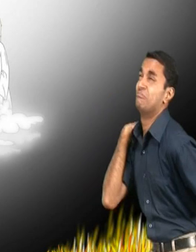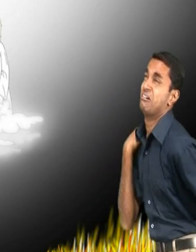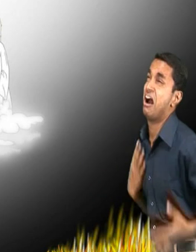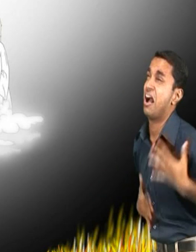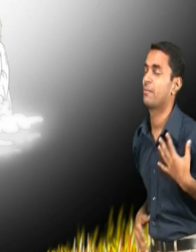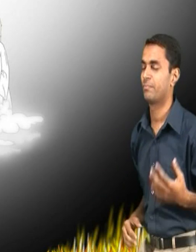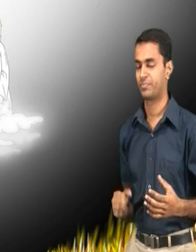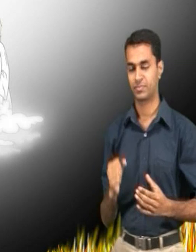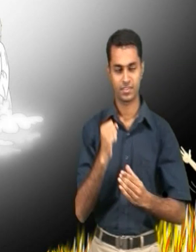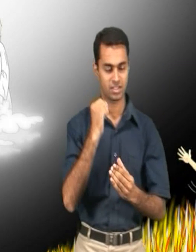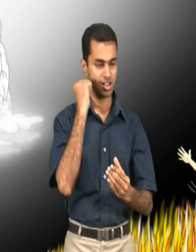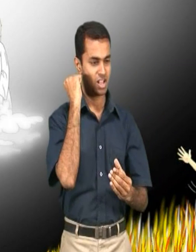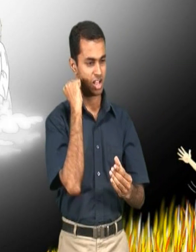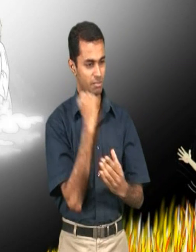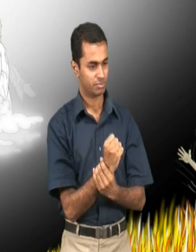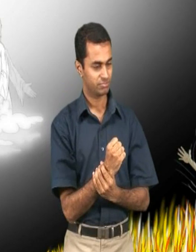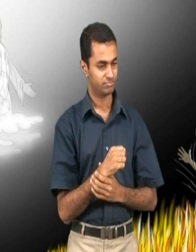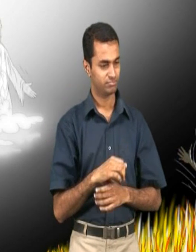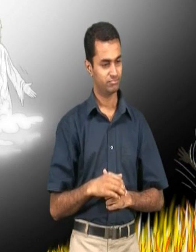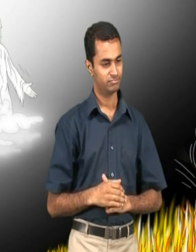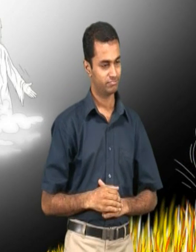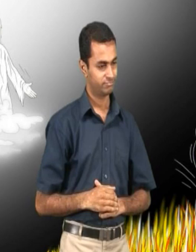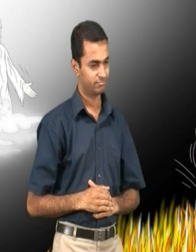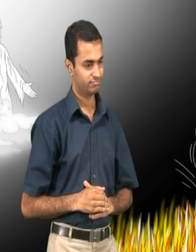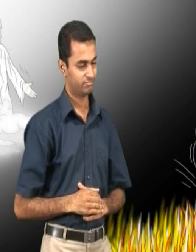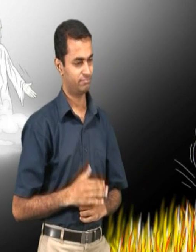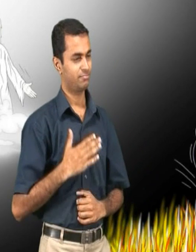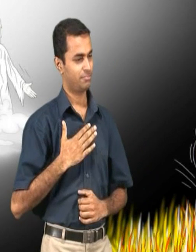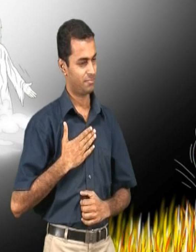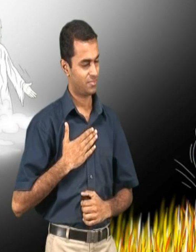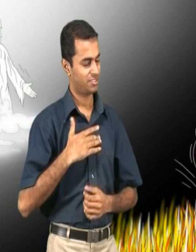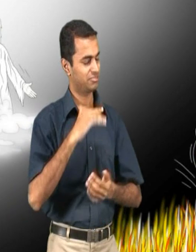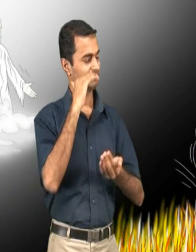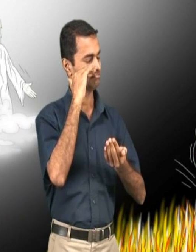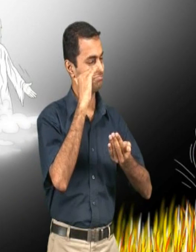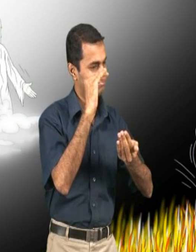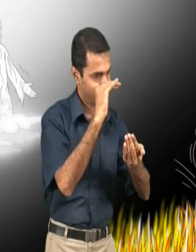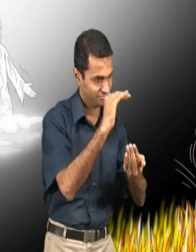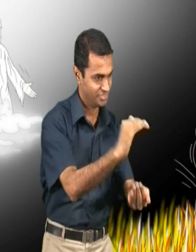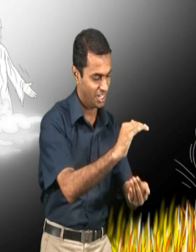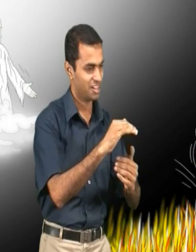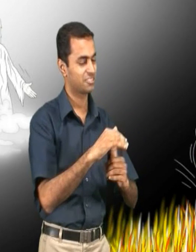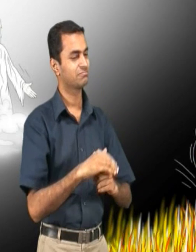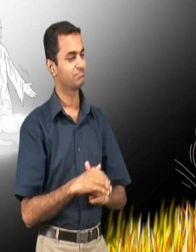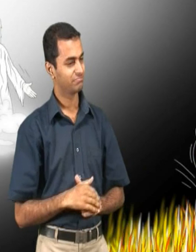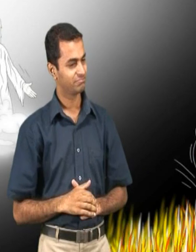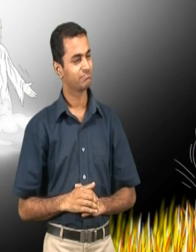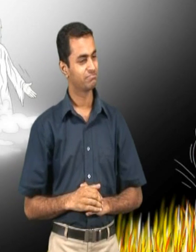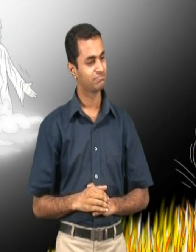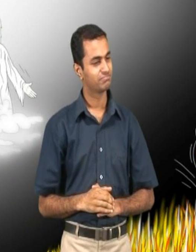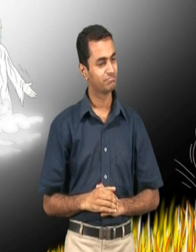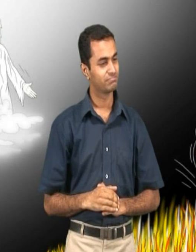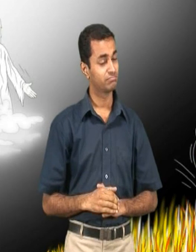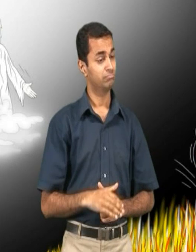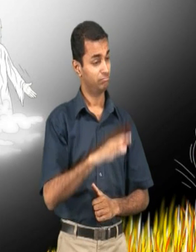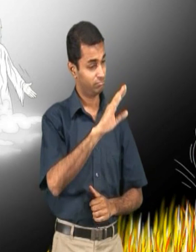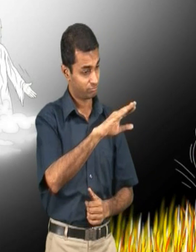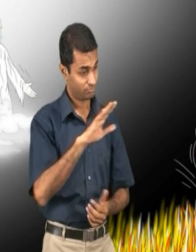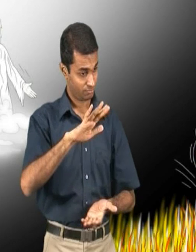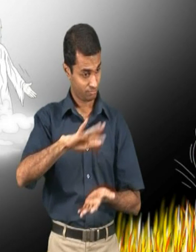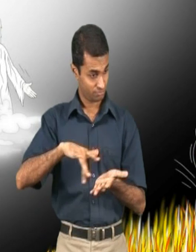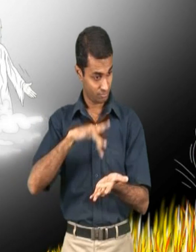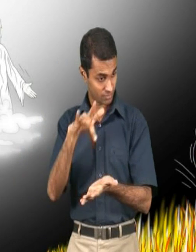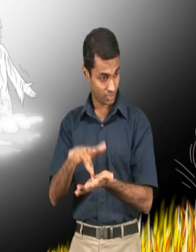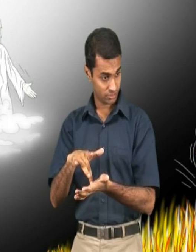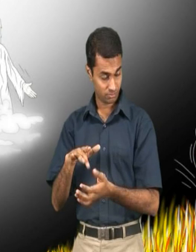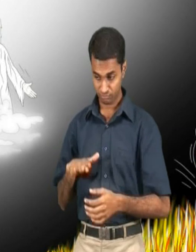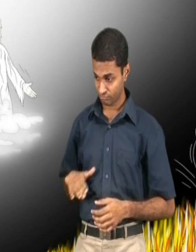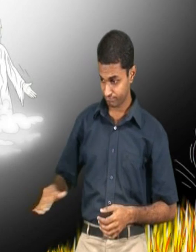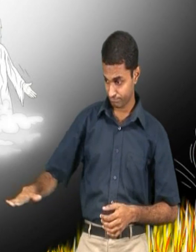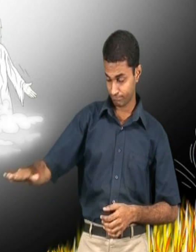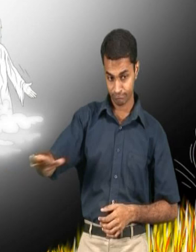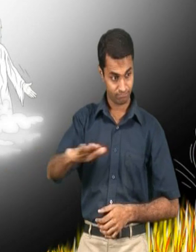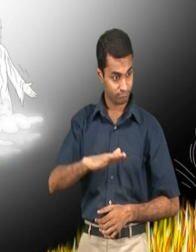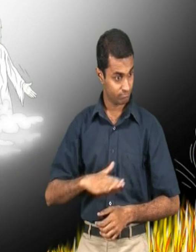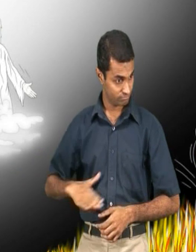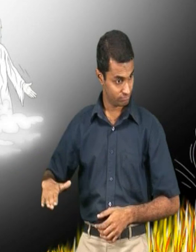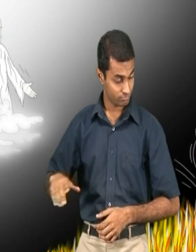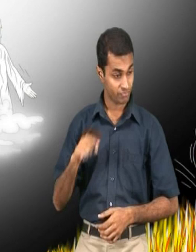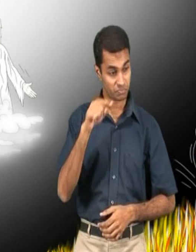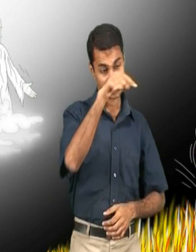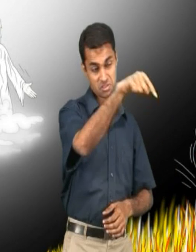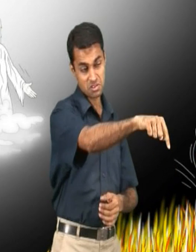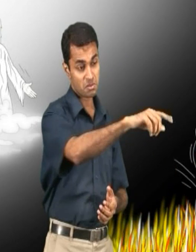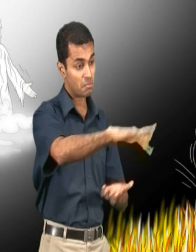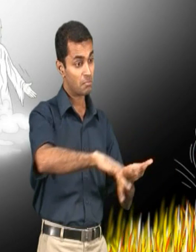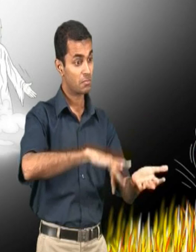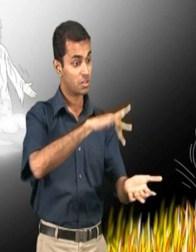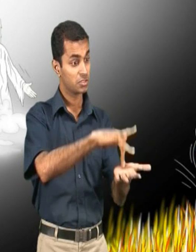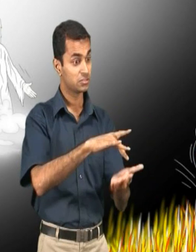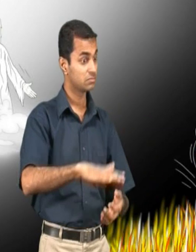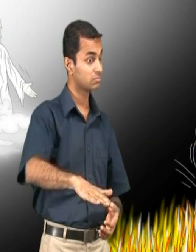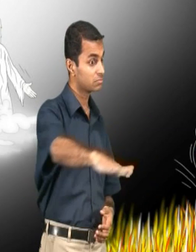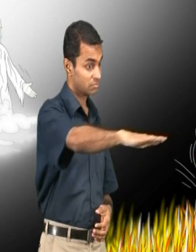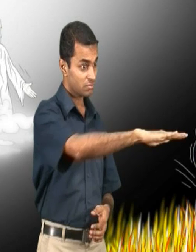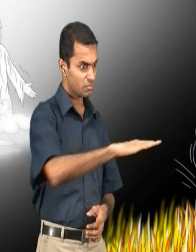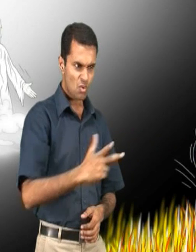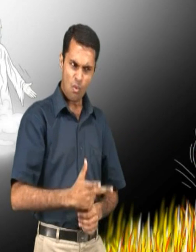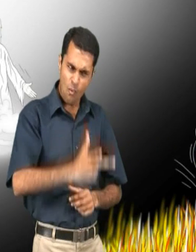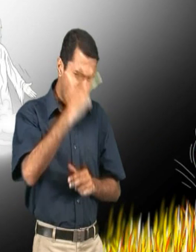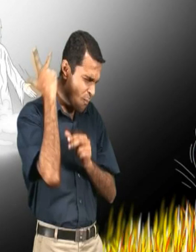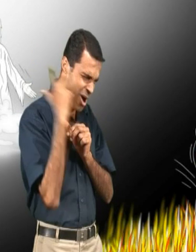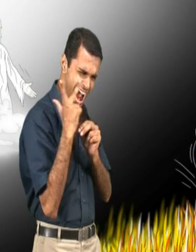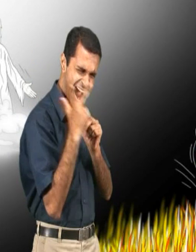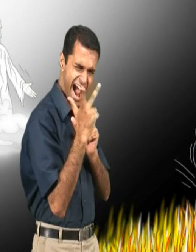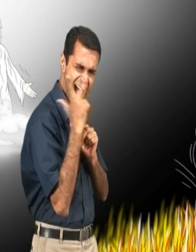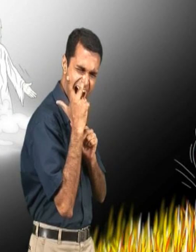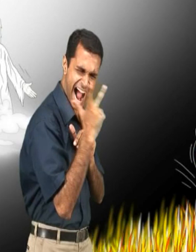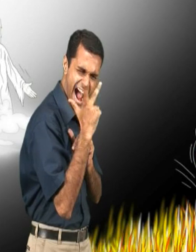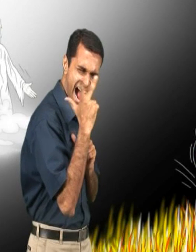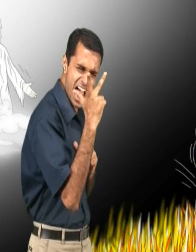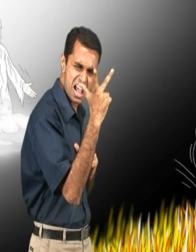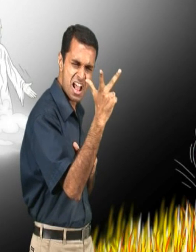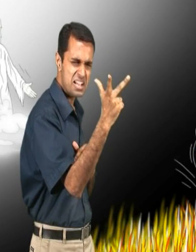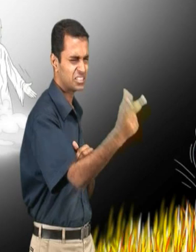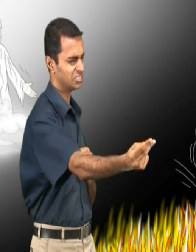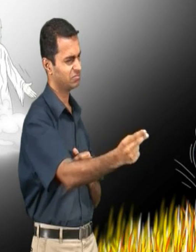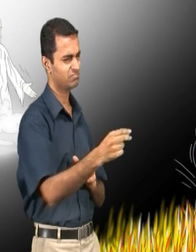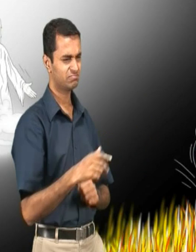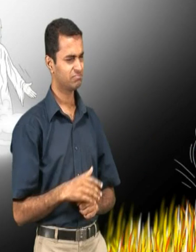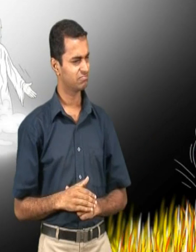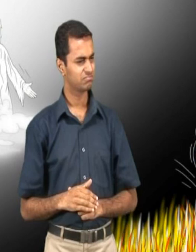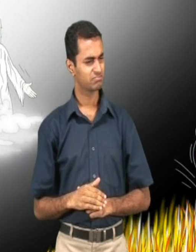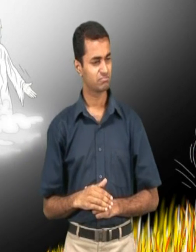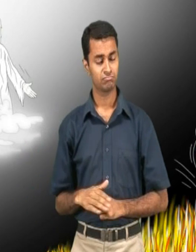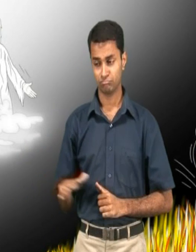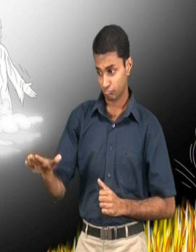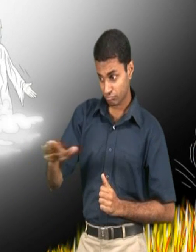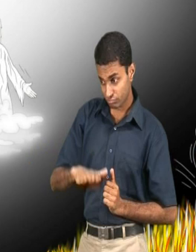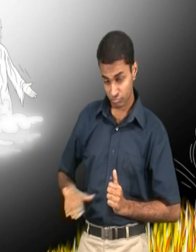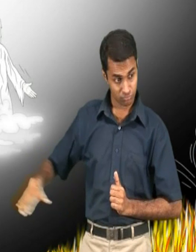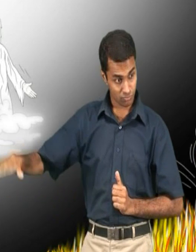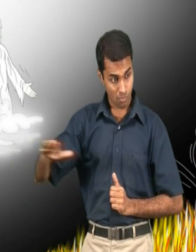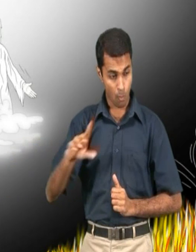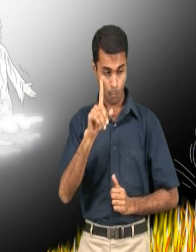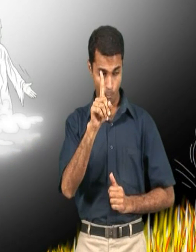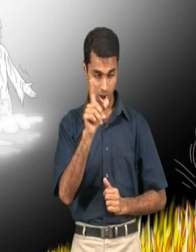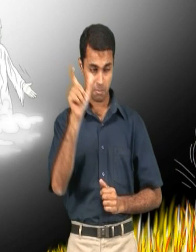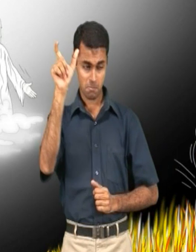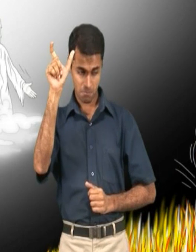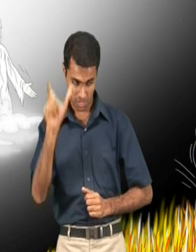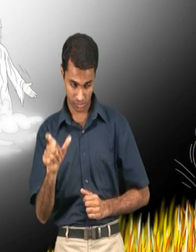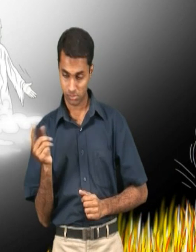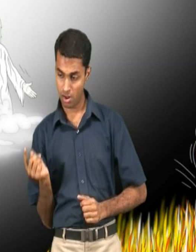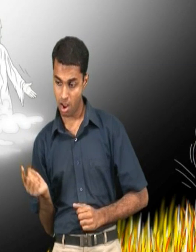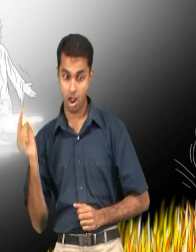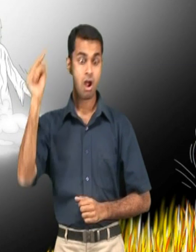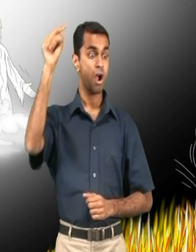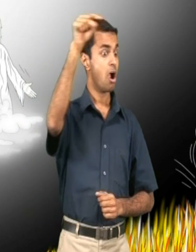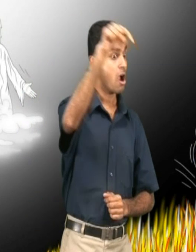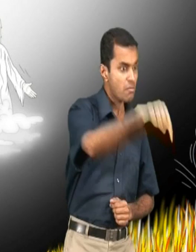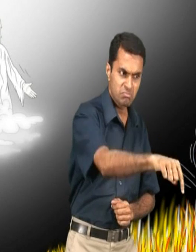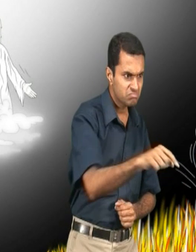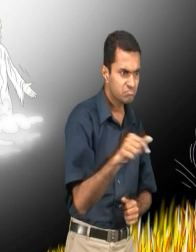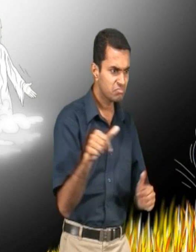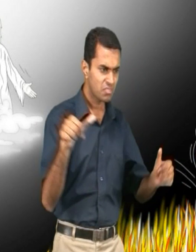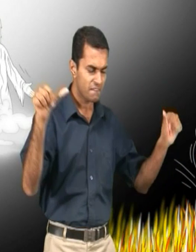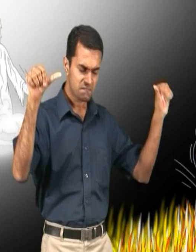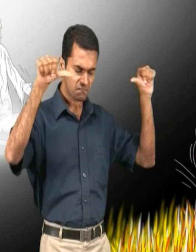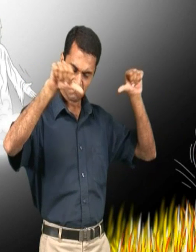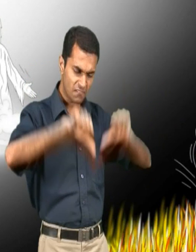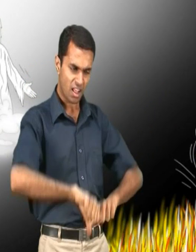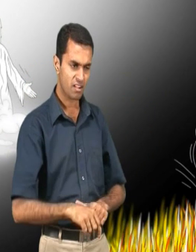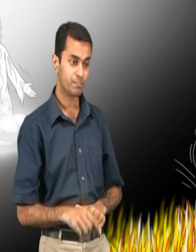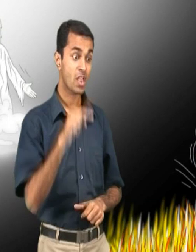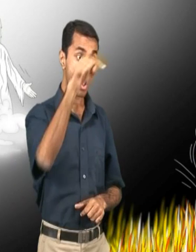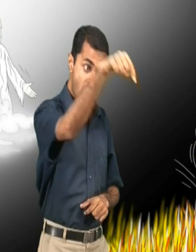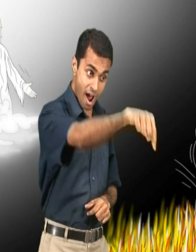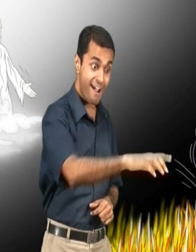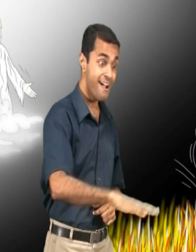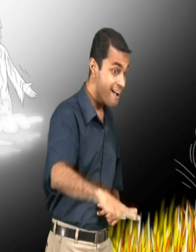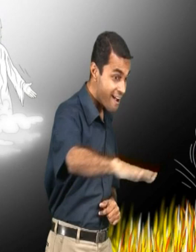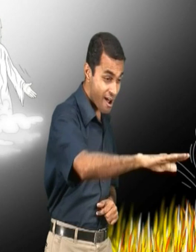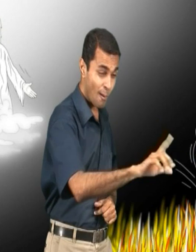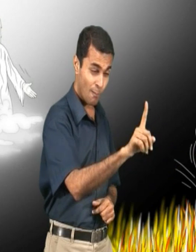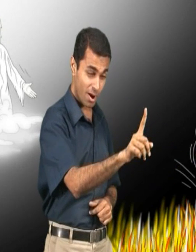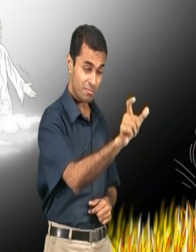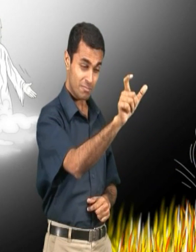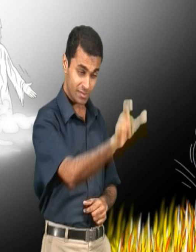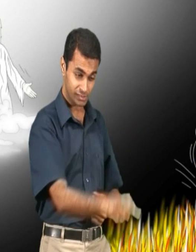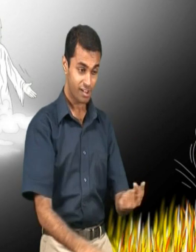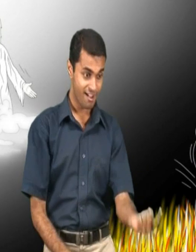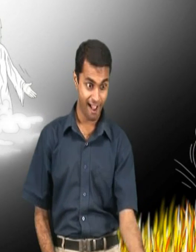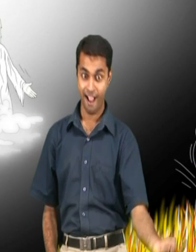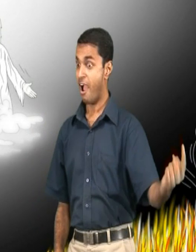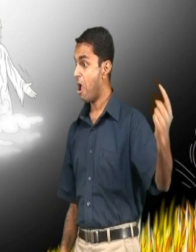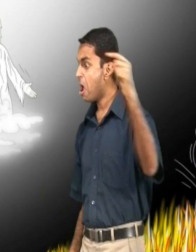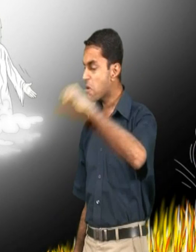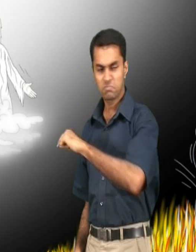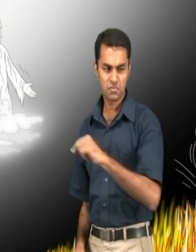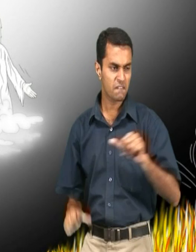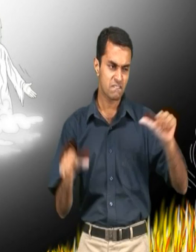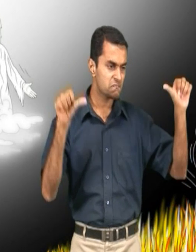But Abraham answered, ‘Child, remember that during your lifetime you received your good things, while Lazarus received bad things.